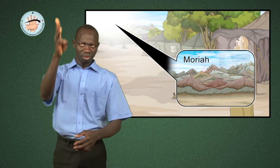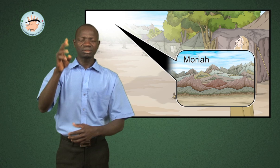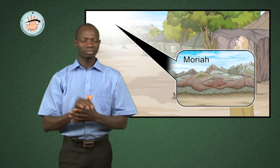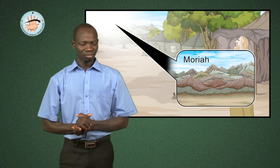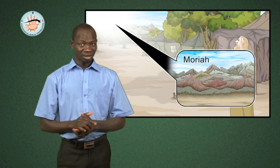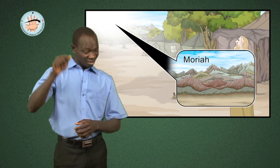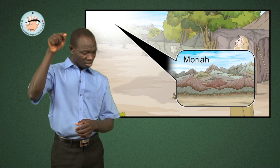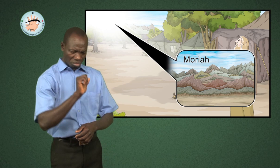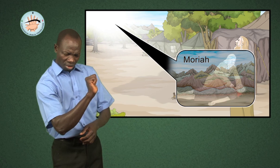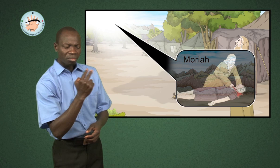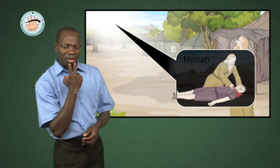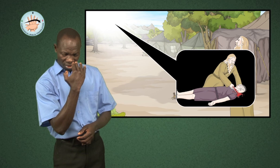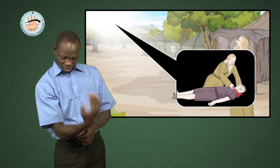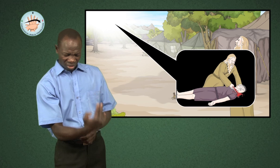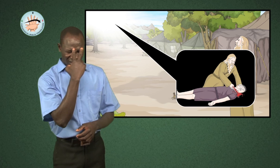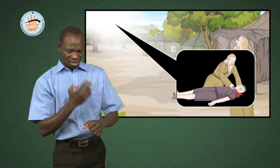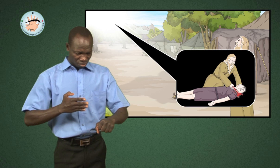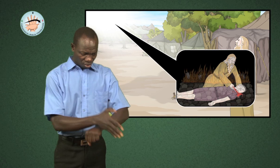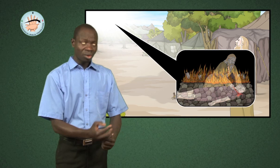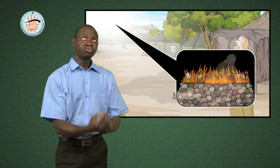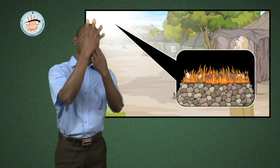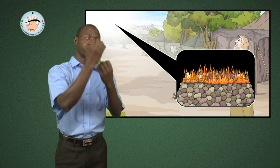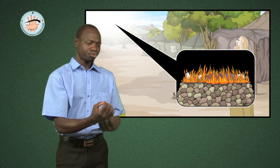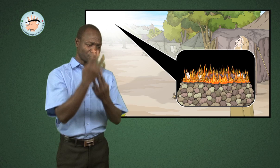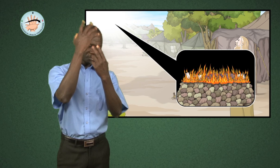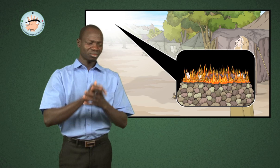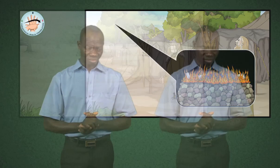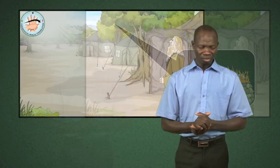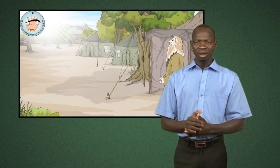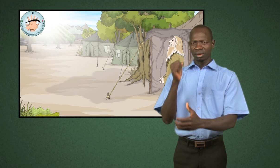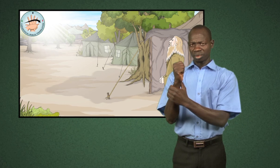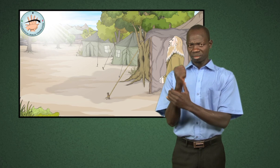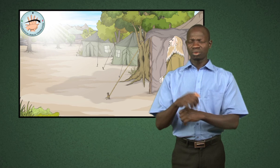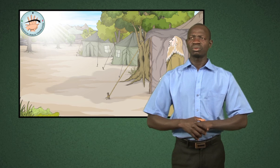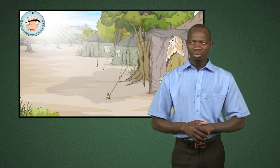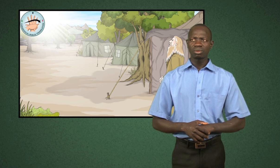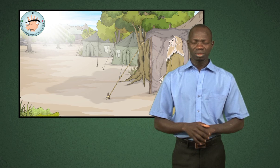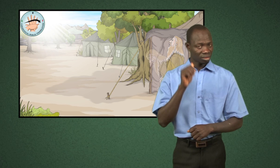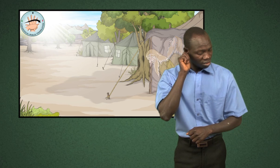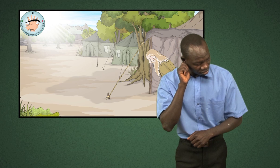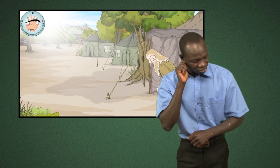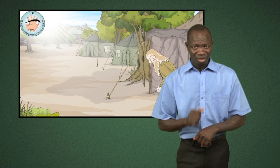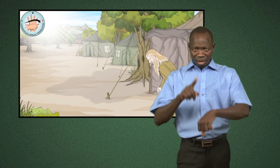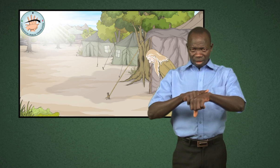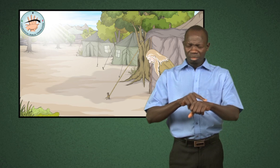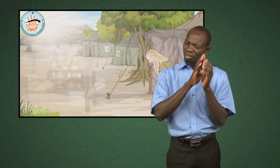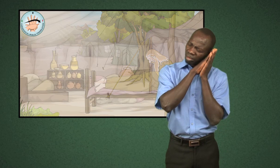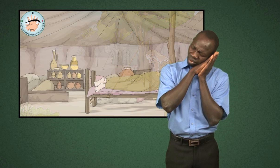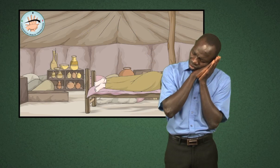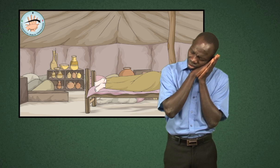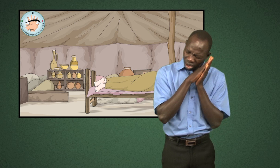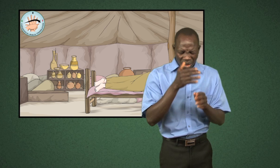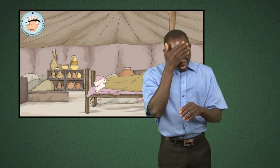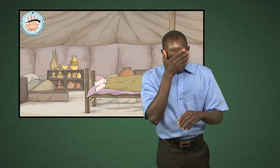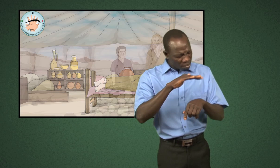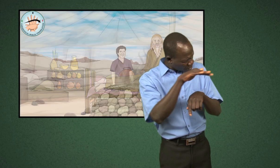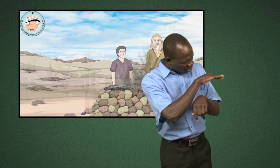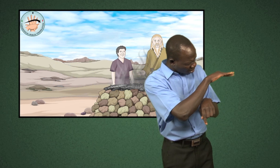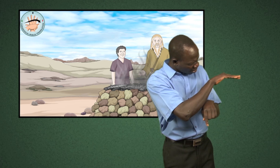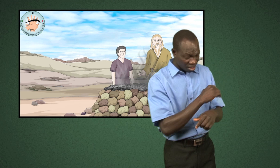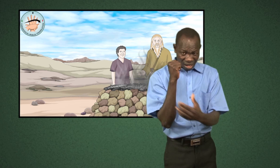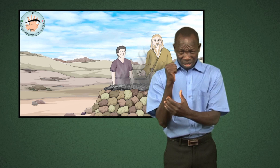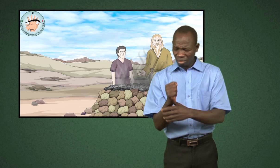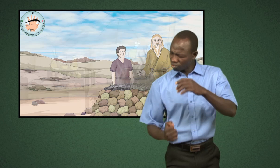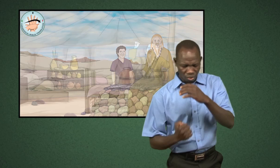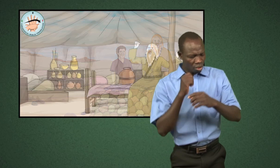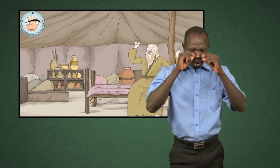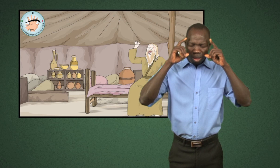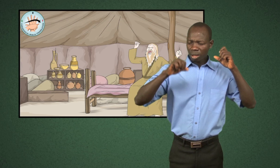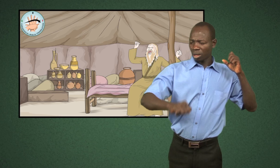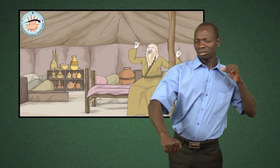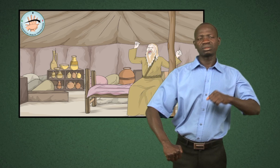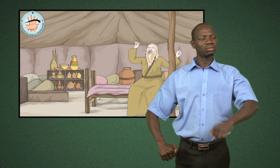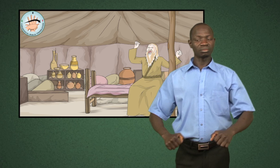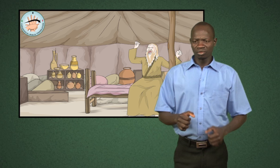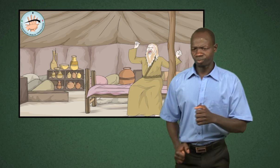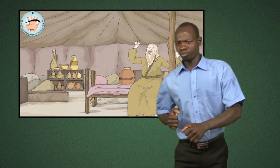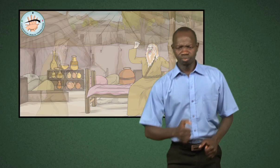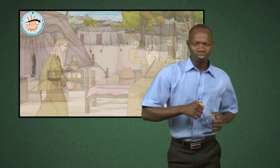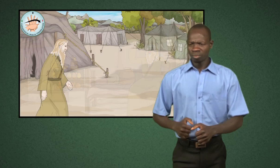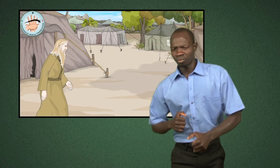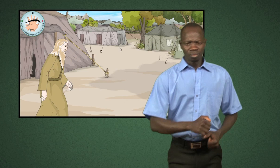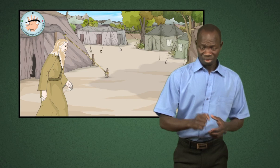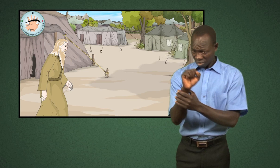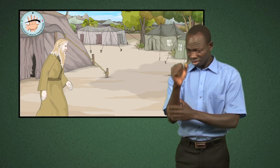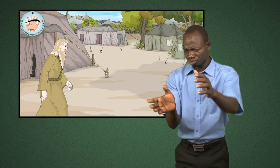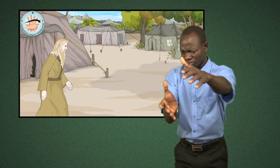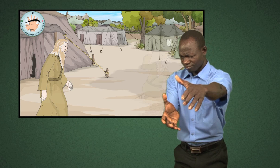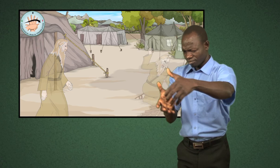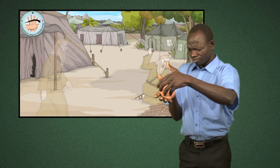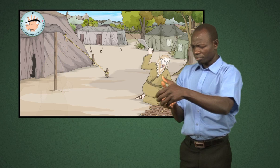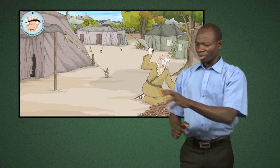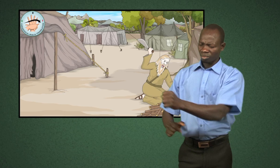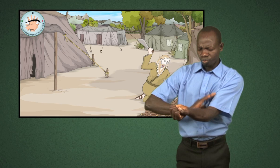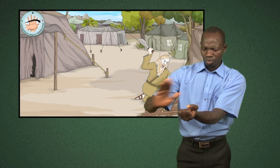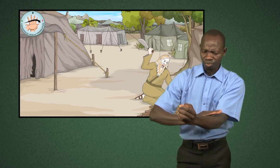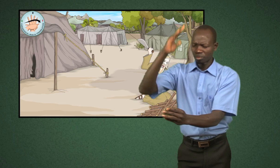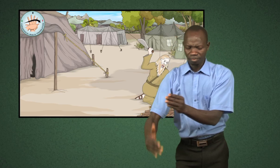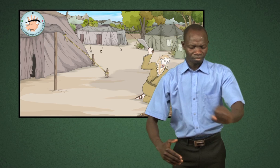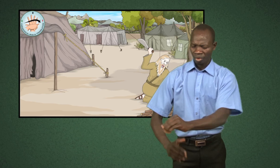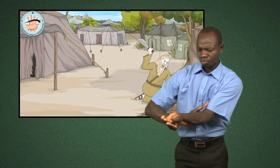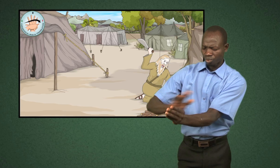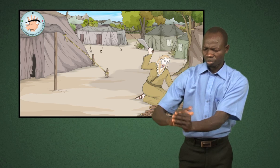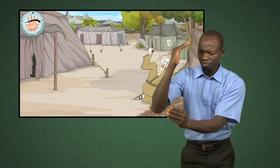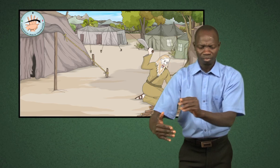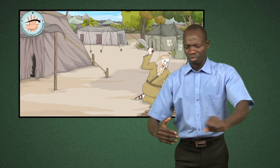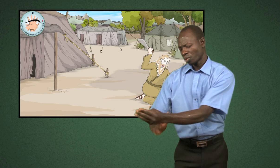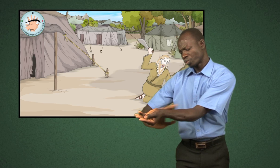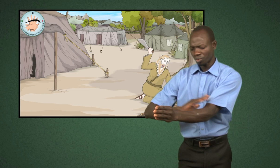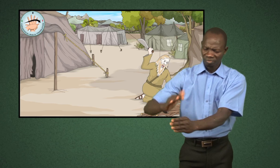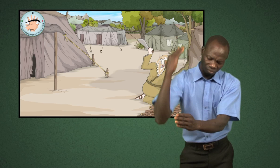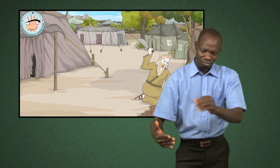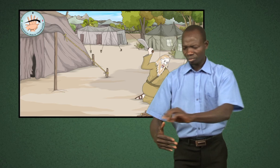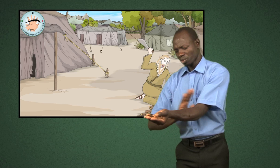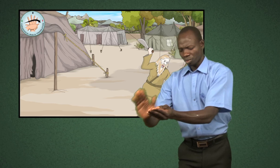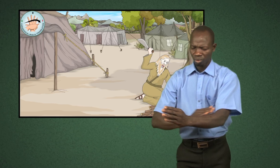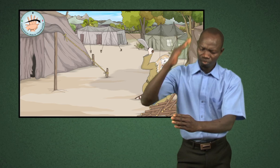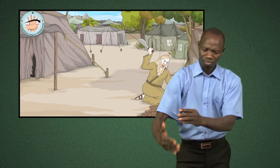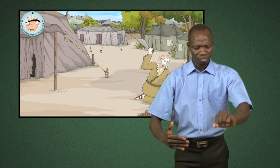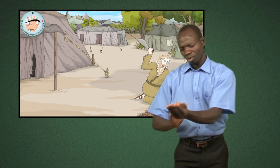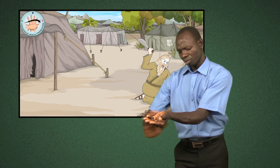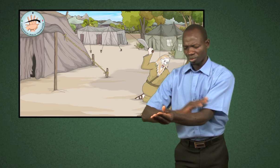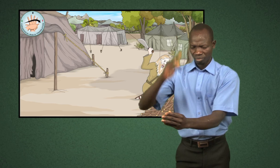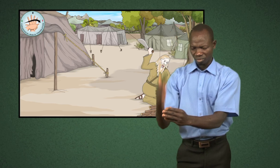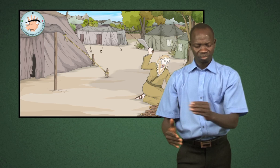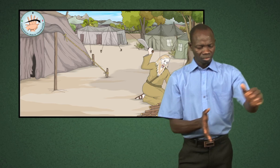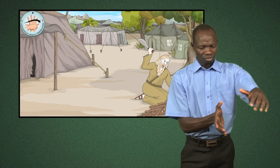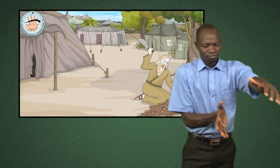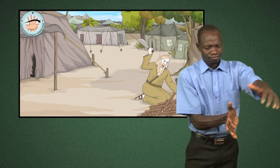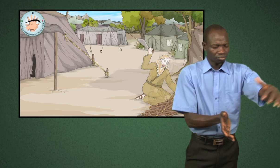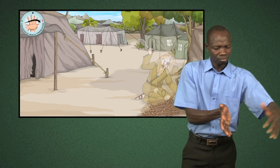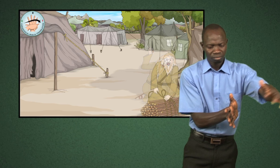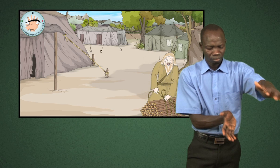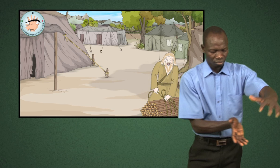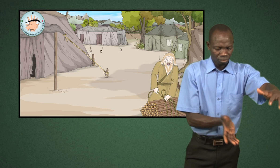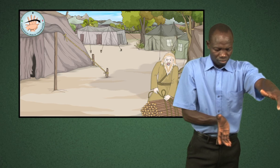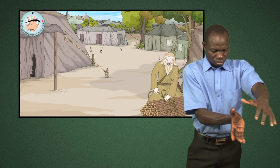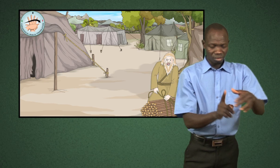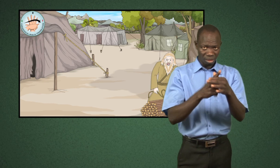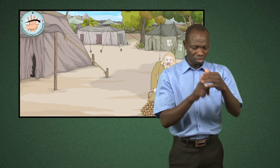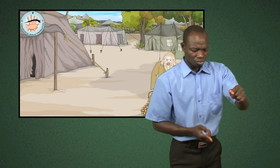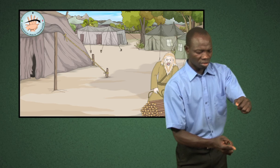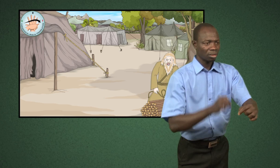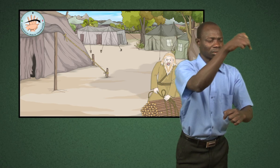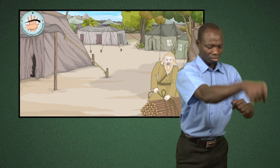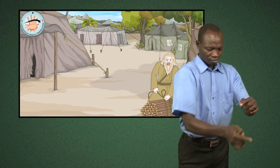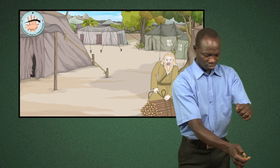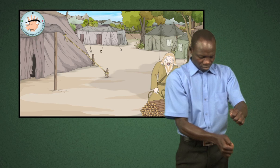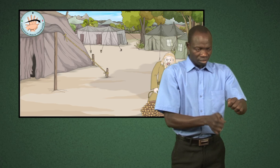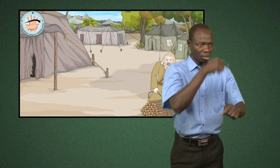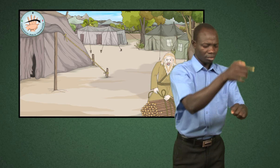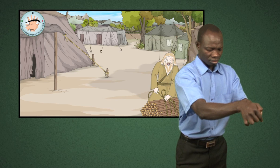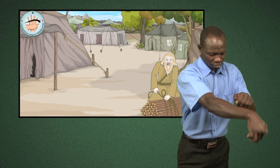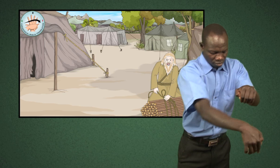Offer him there as a burnt offering on one of the mountains, which I will show you.”